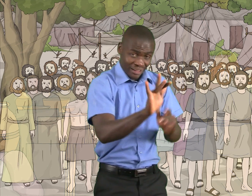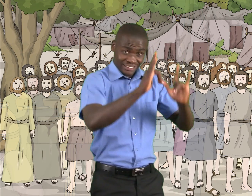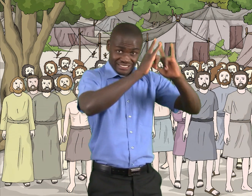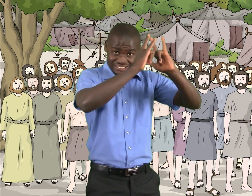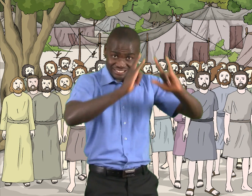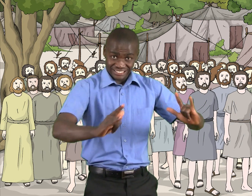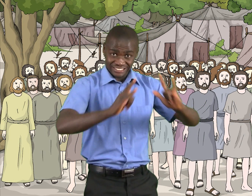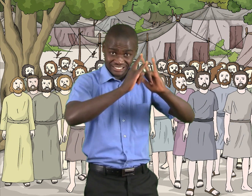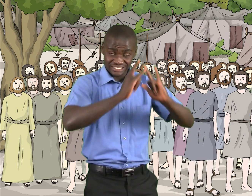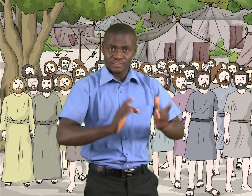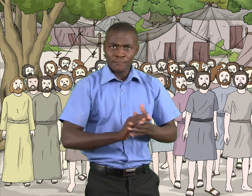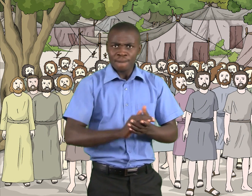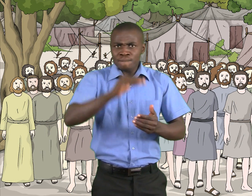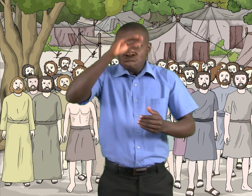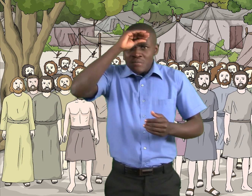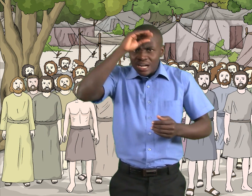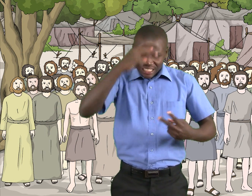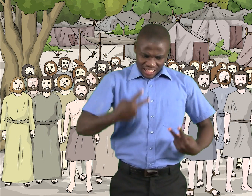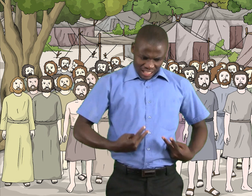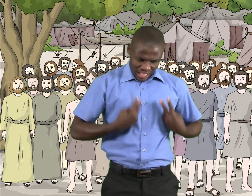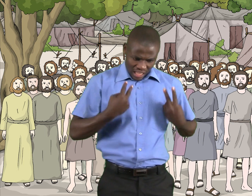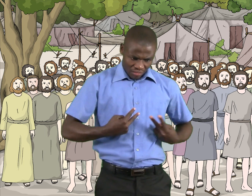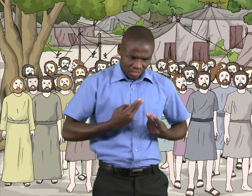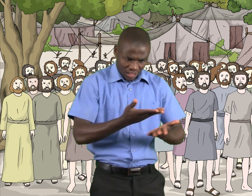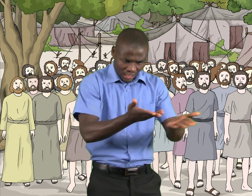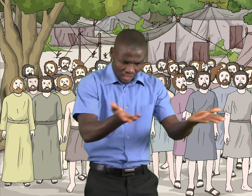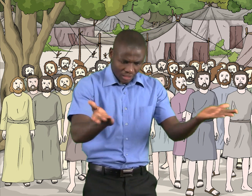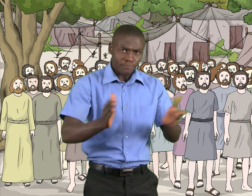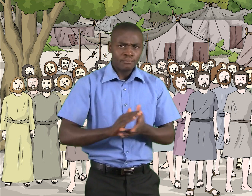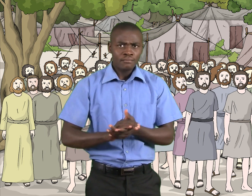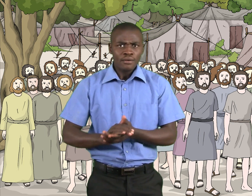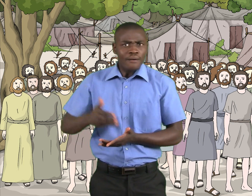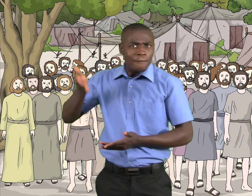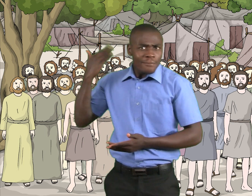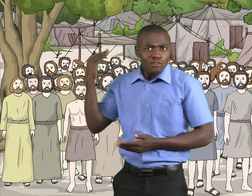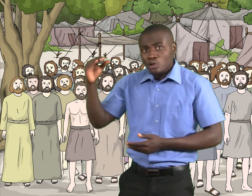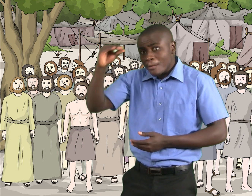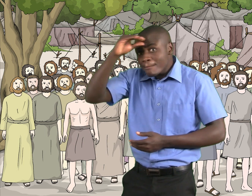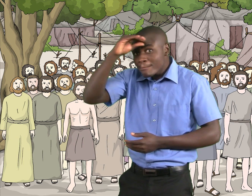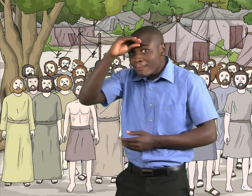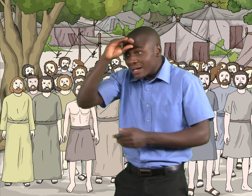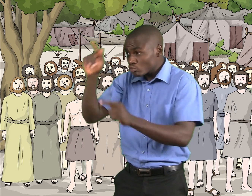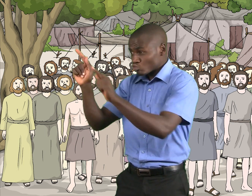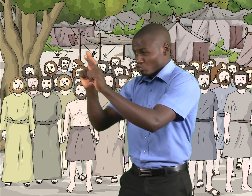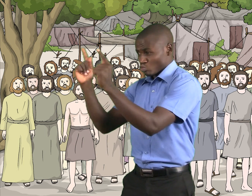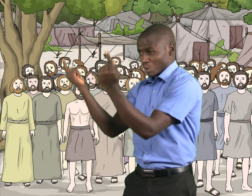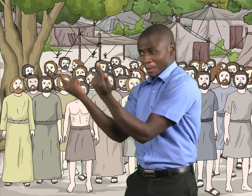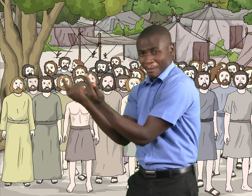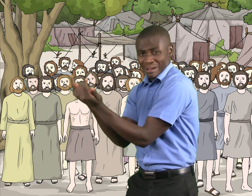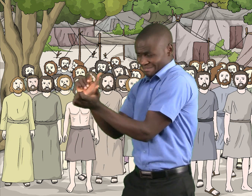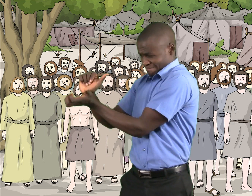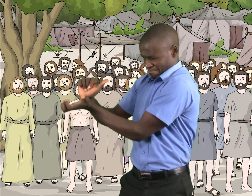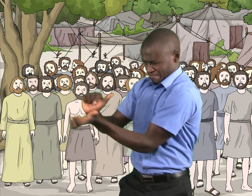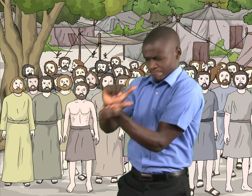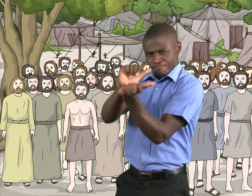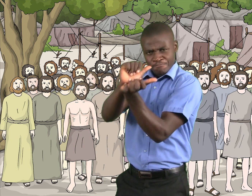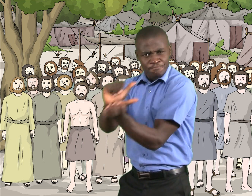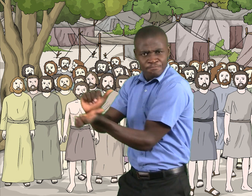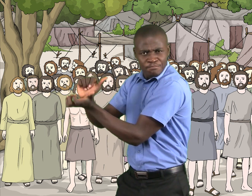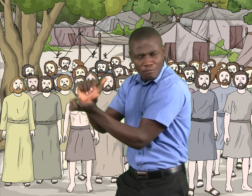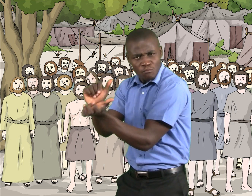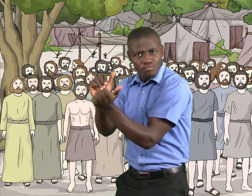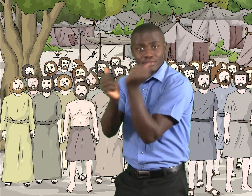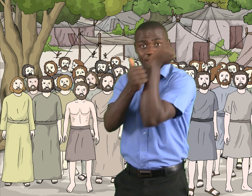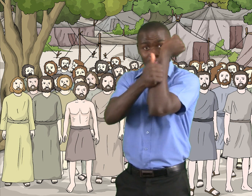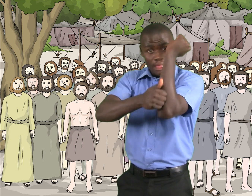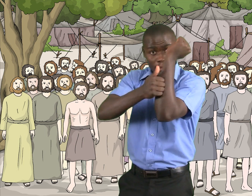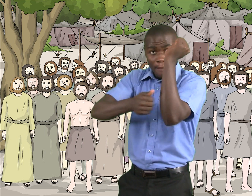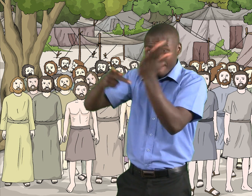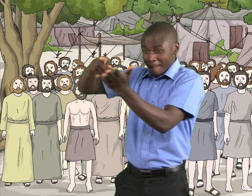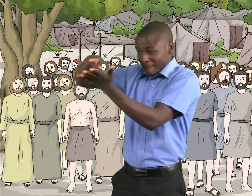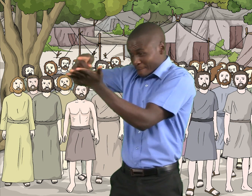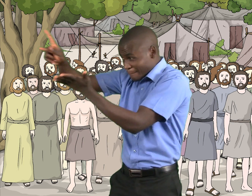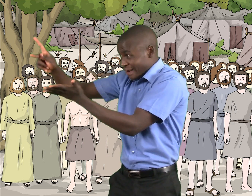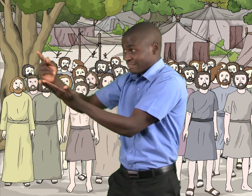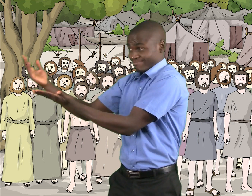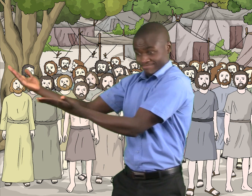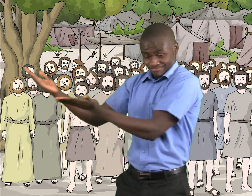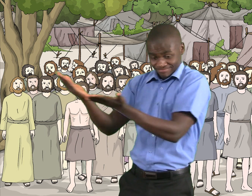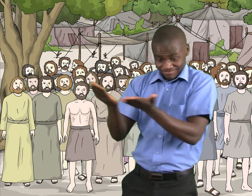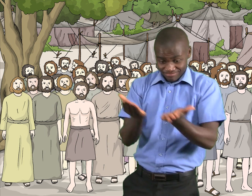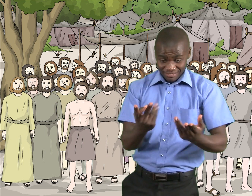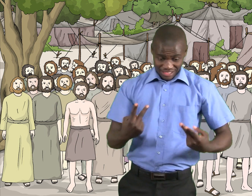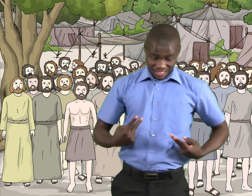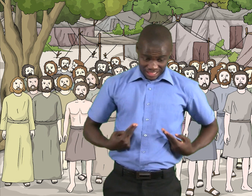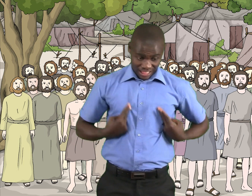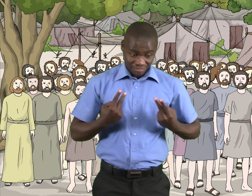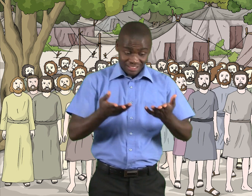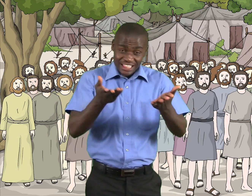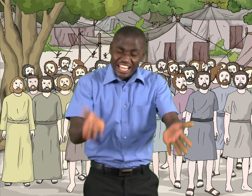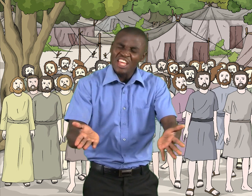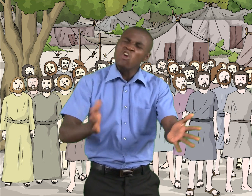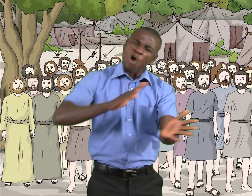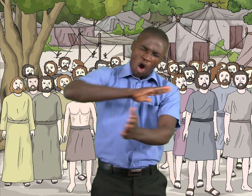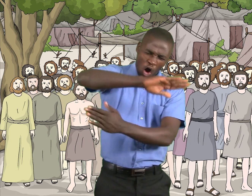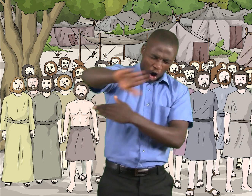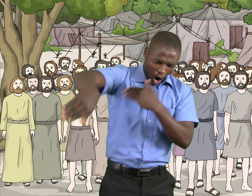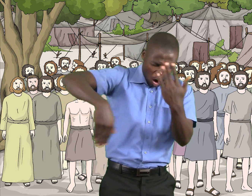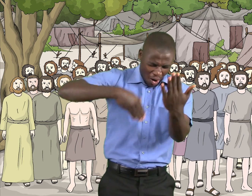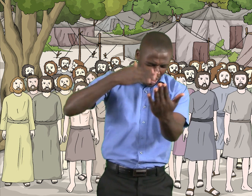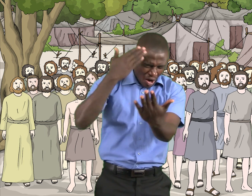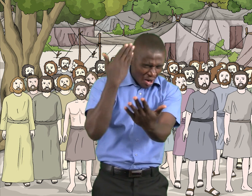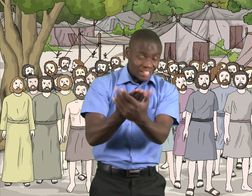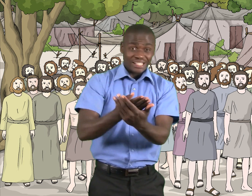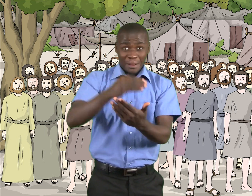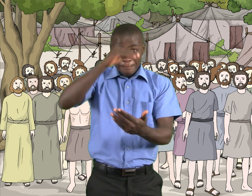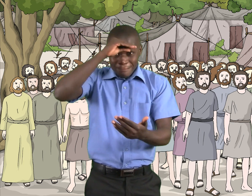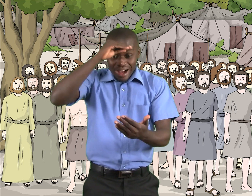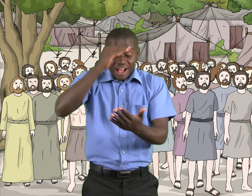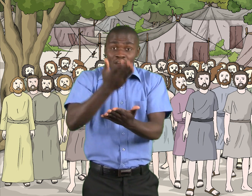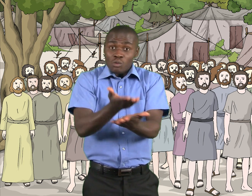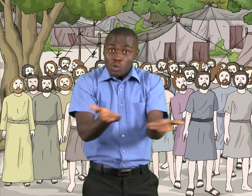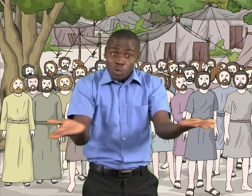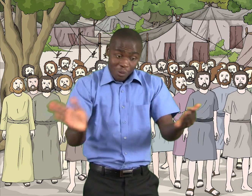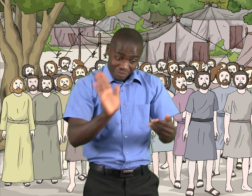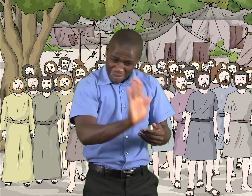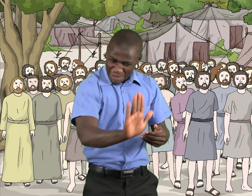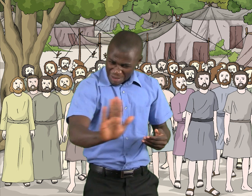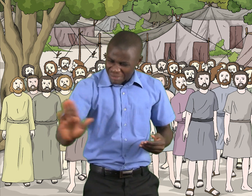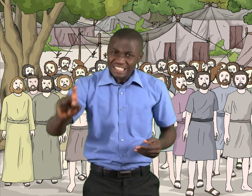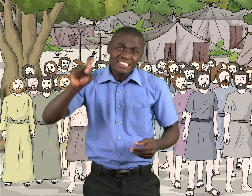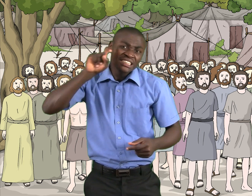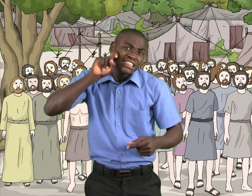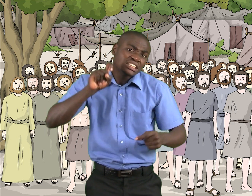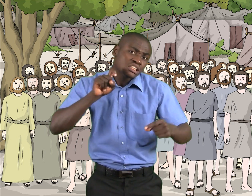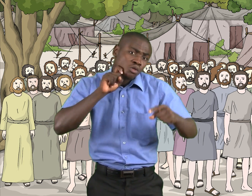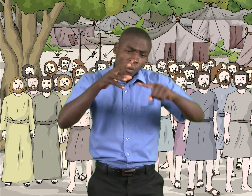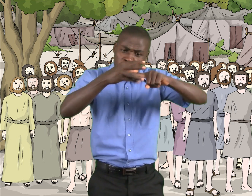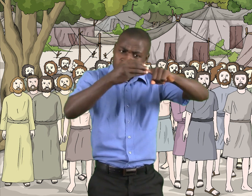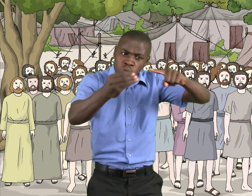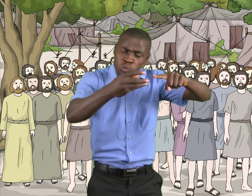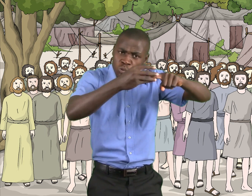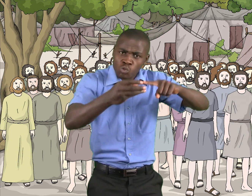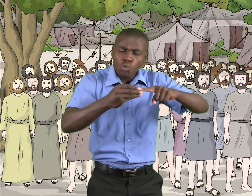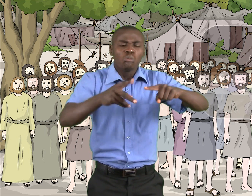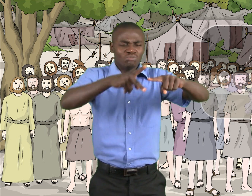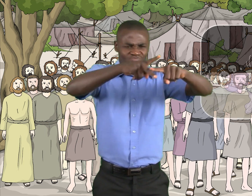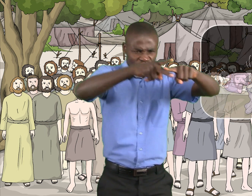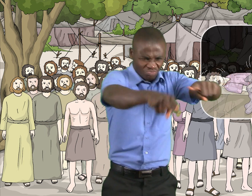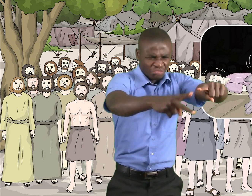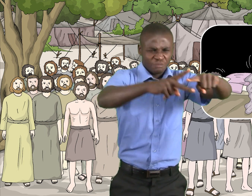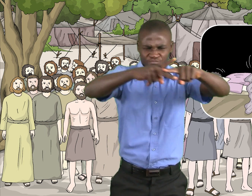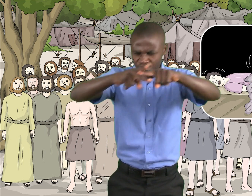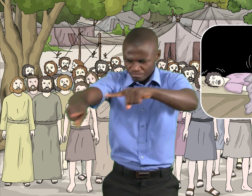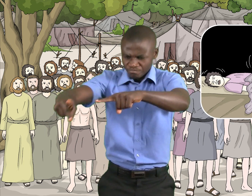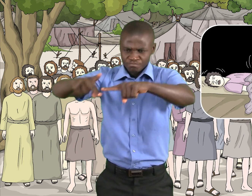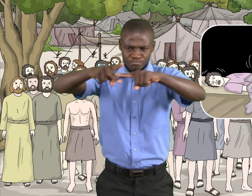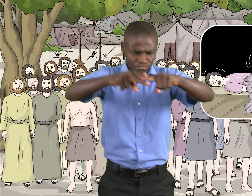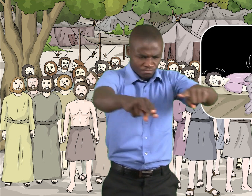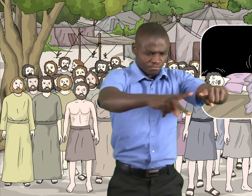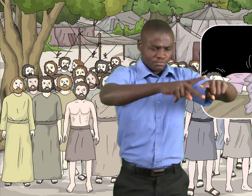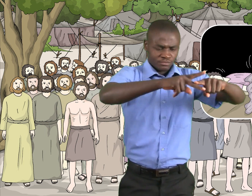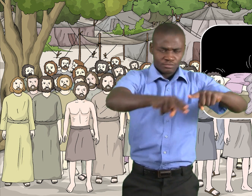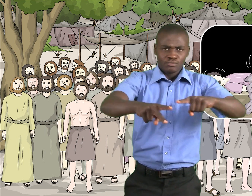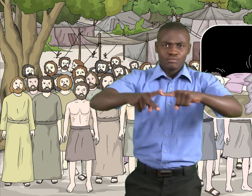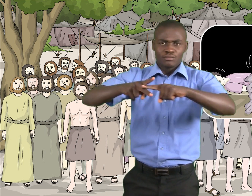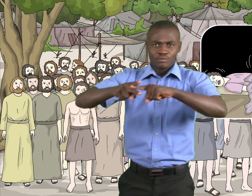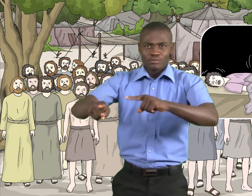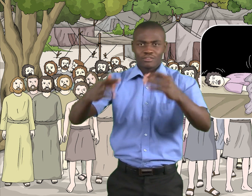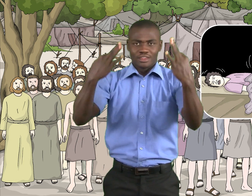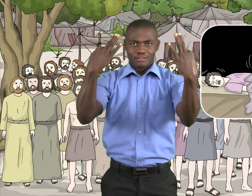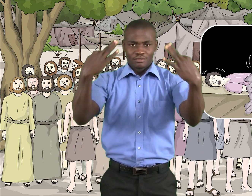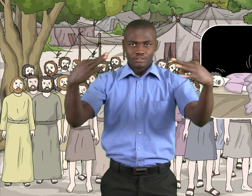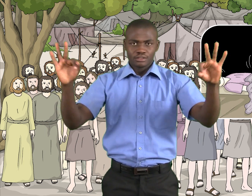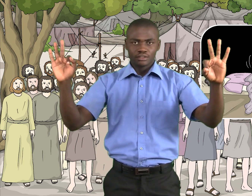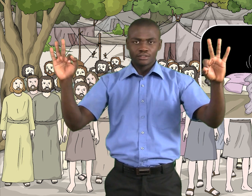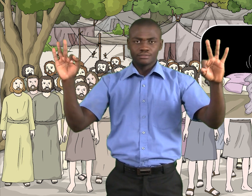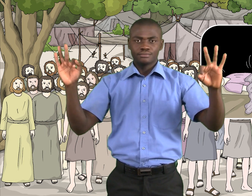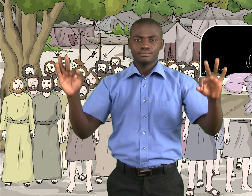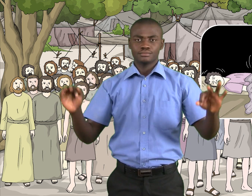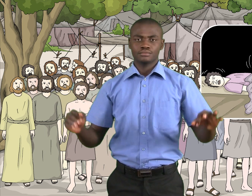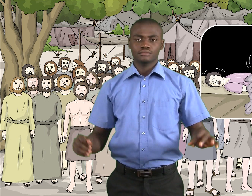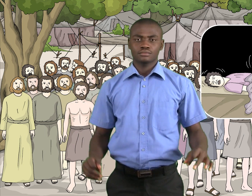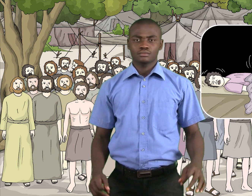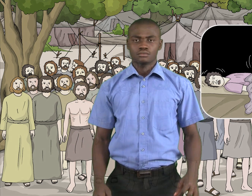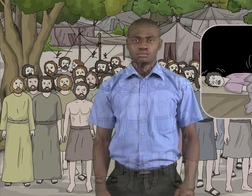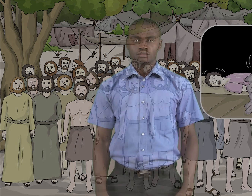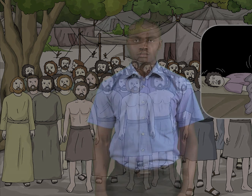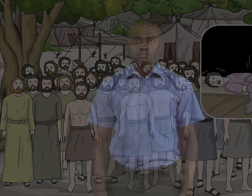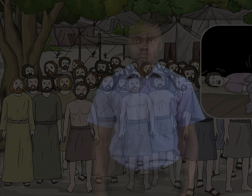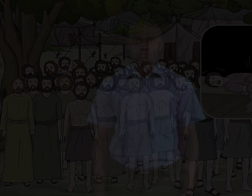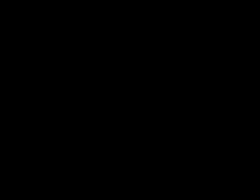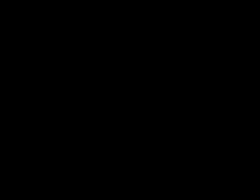And all the men of Abraham’s household—both servants born in his household and those purchased from foreigners—were circumcised with him.